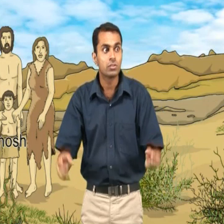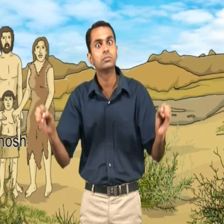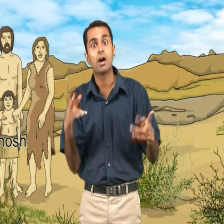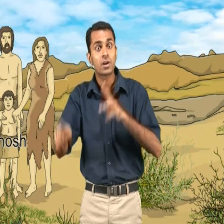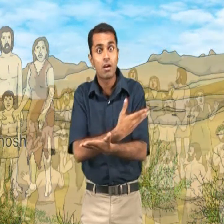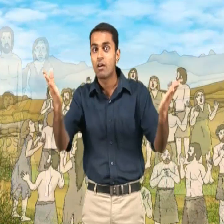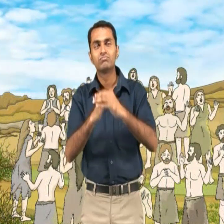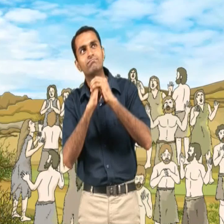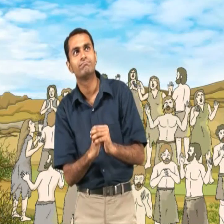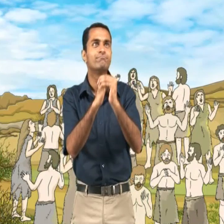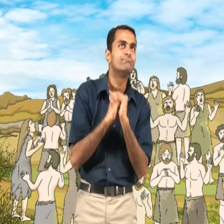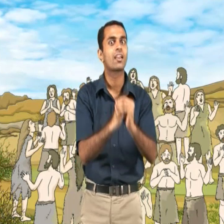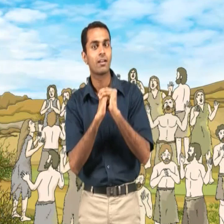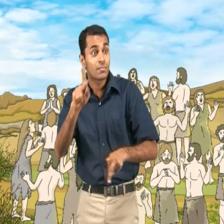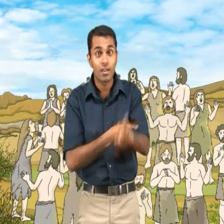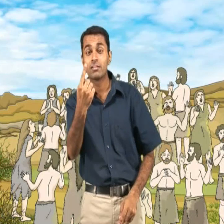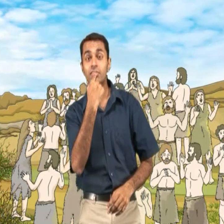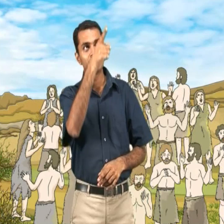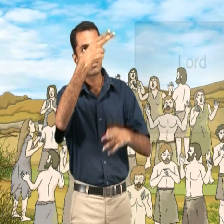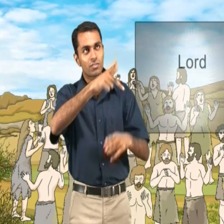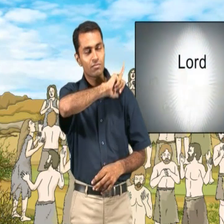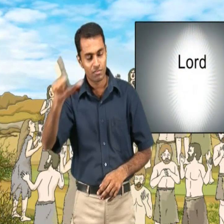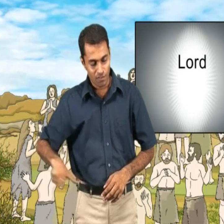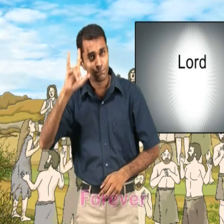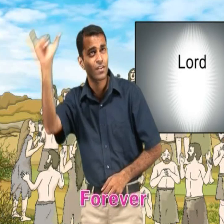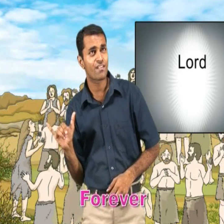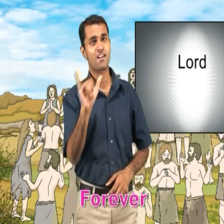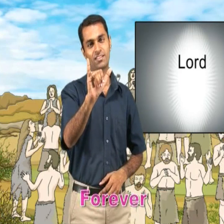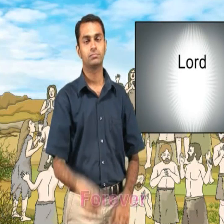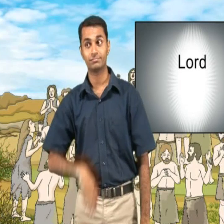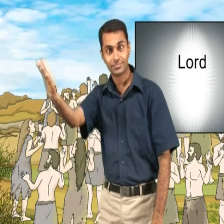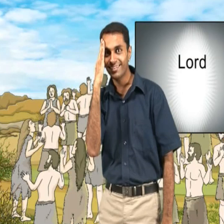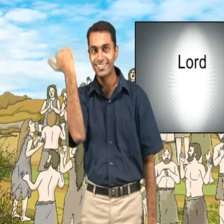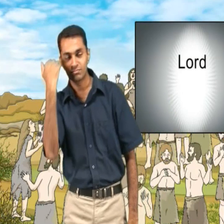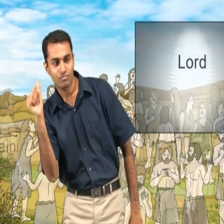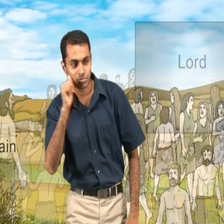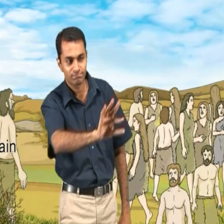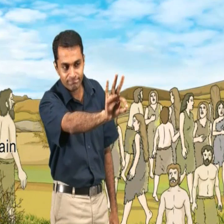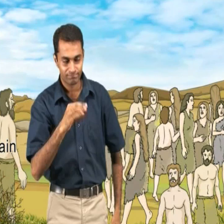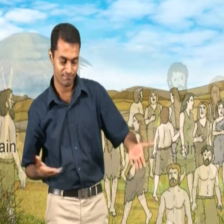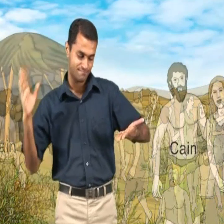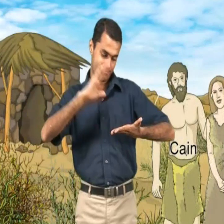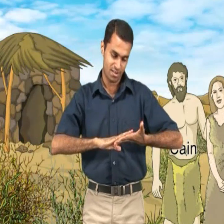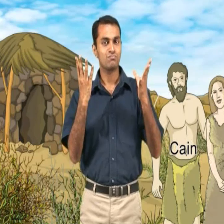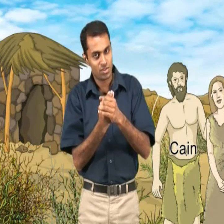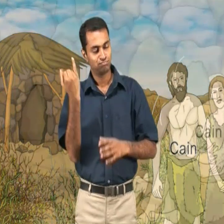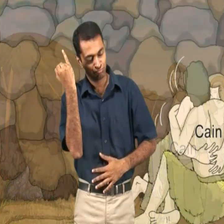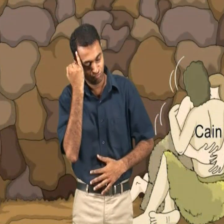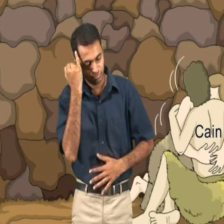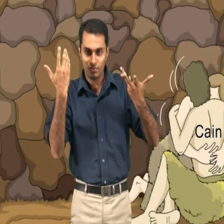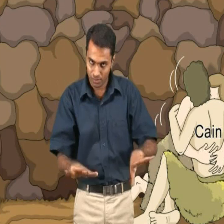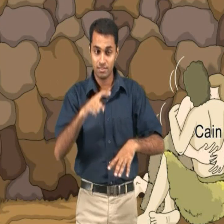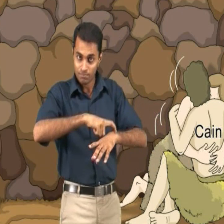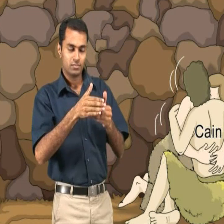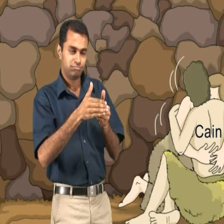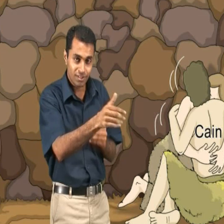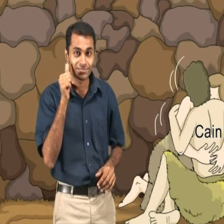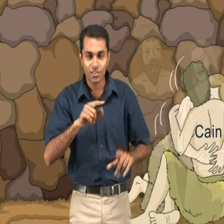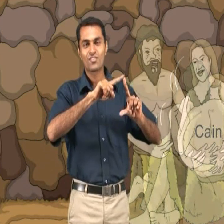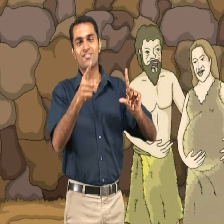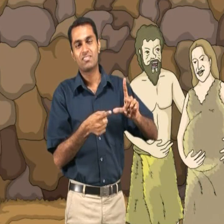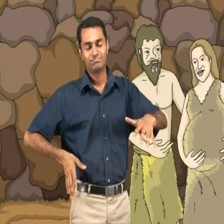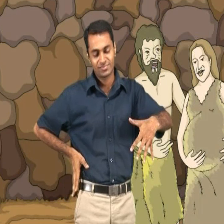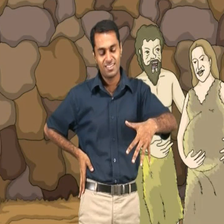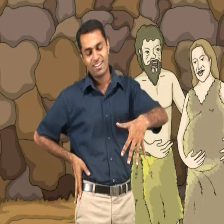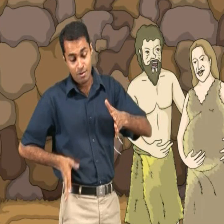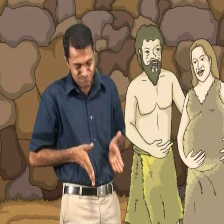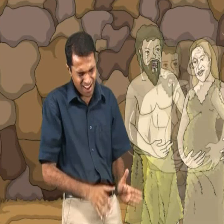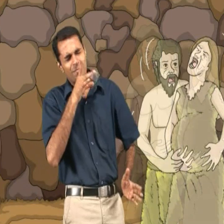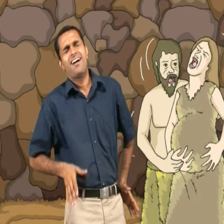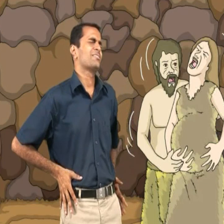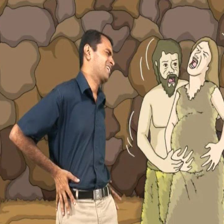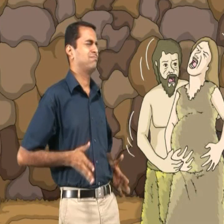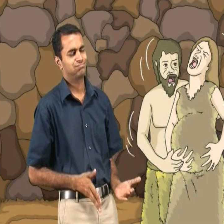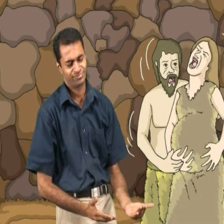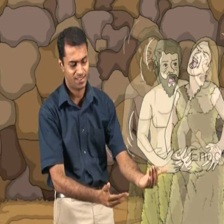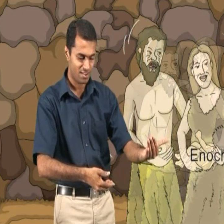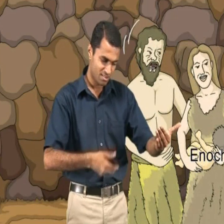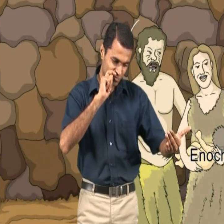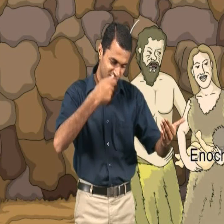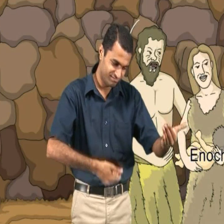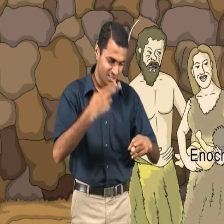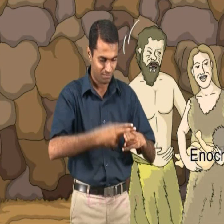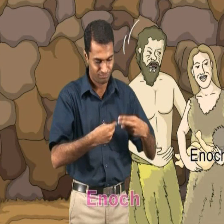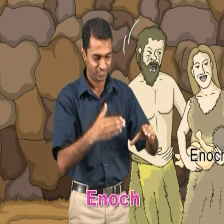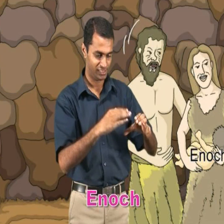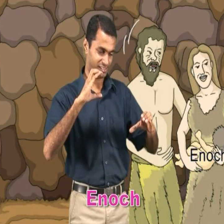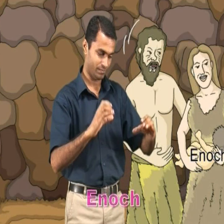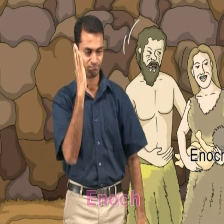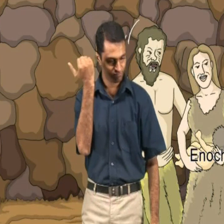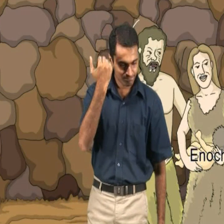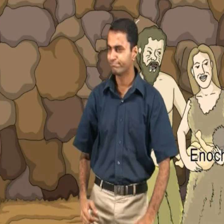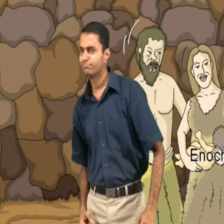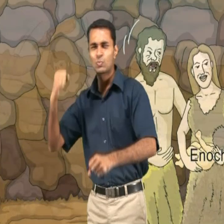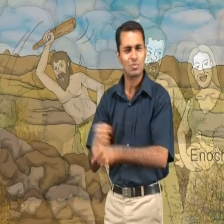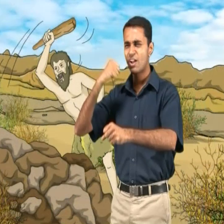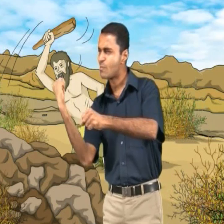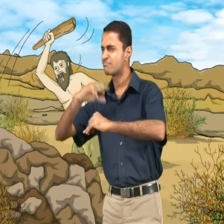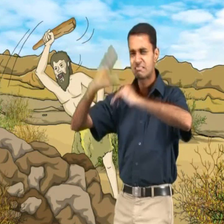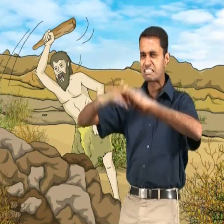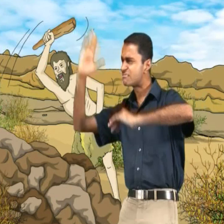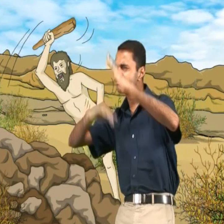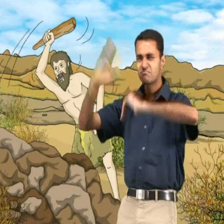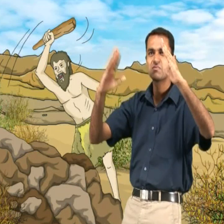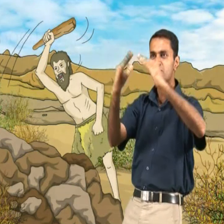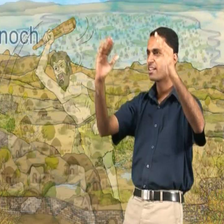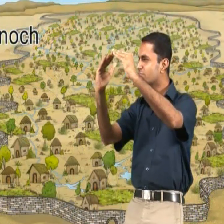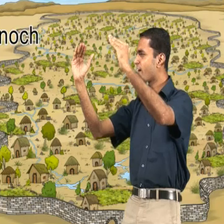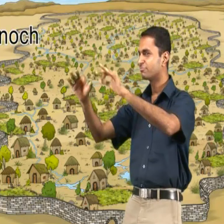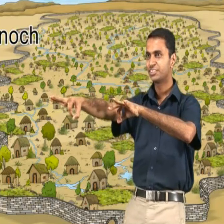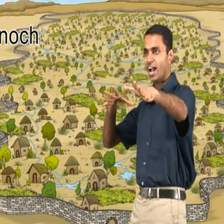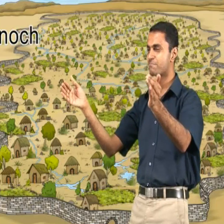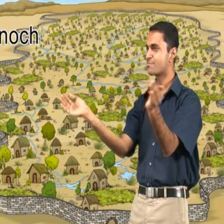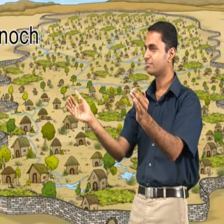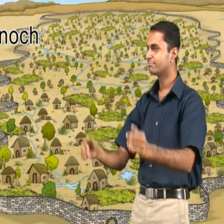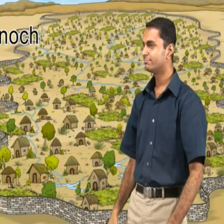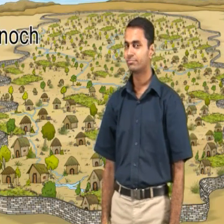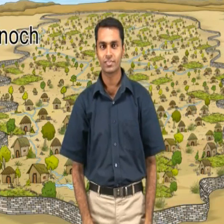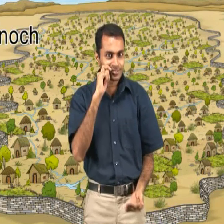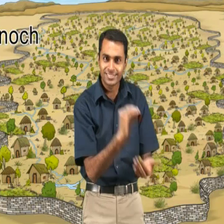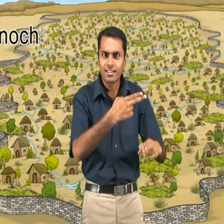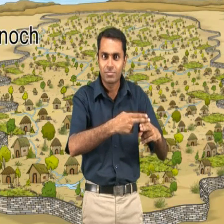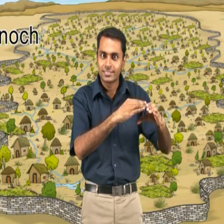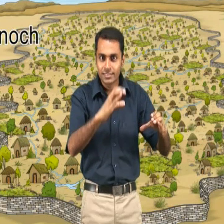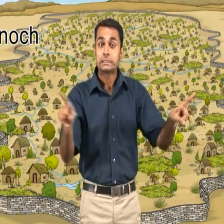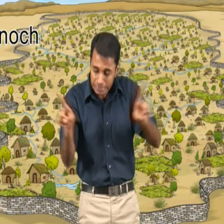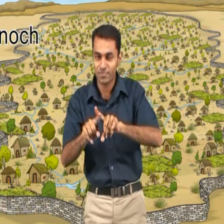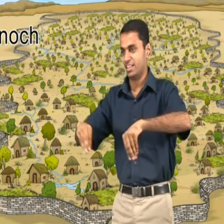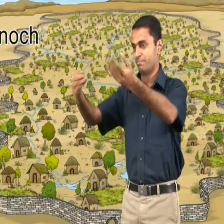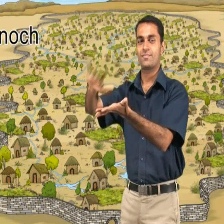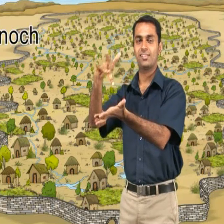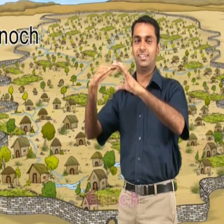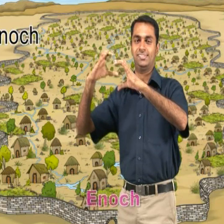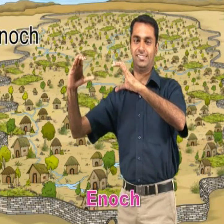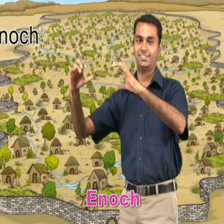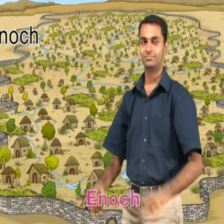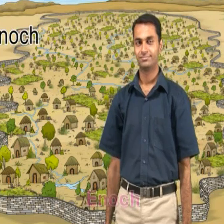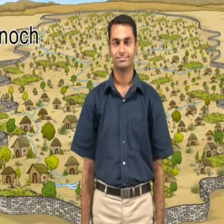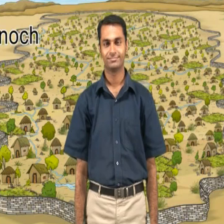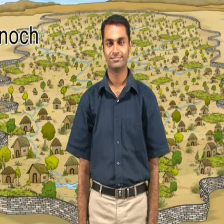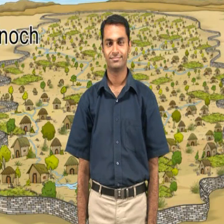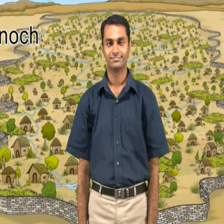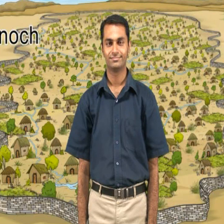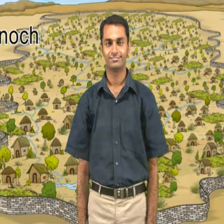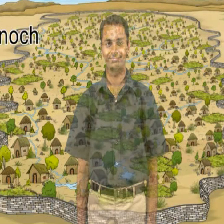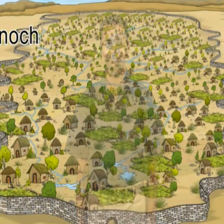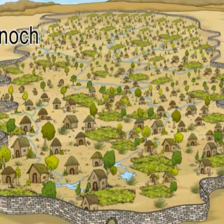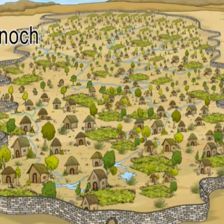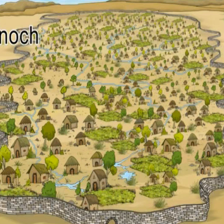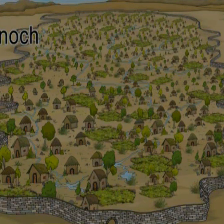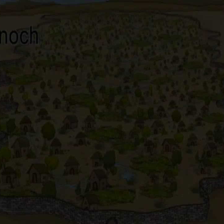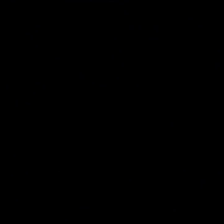At that time men began to call upon the name of the LORD.